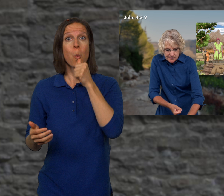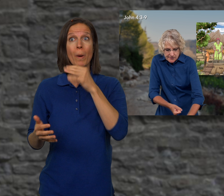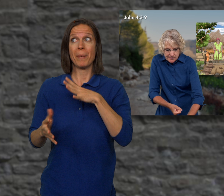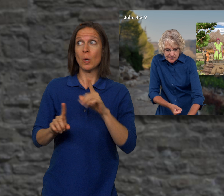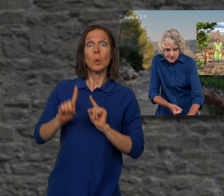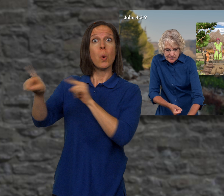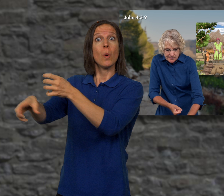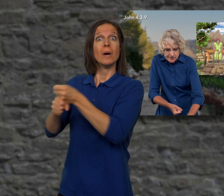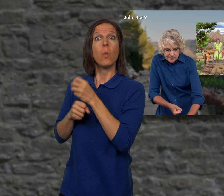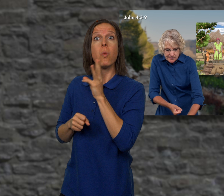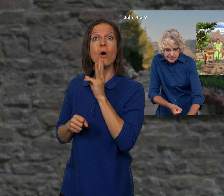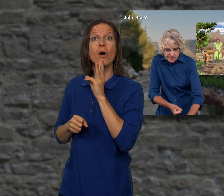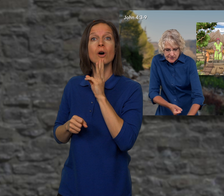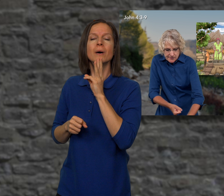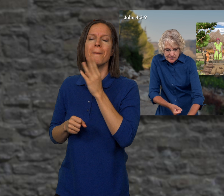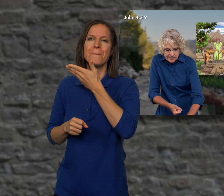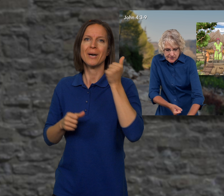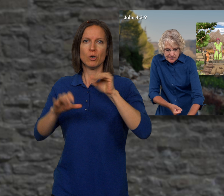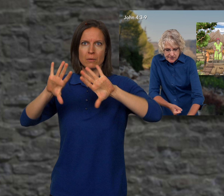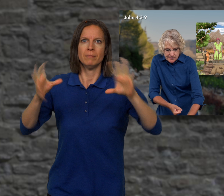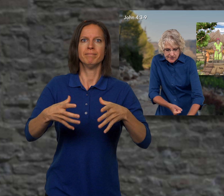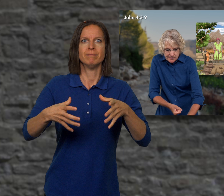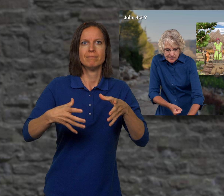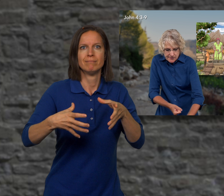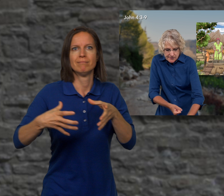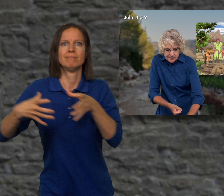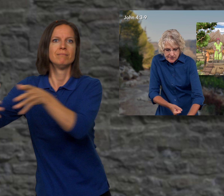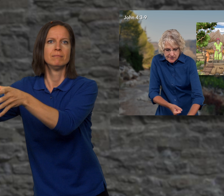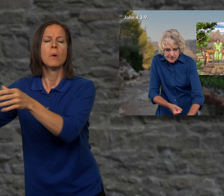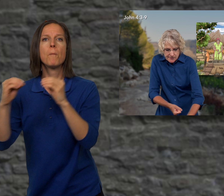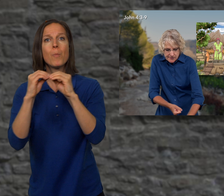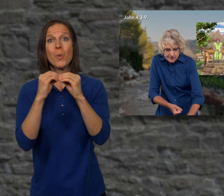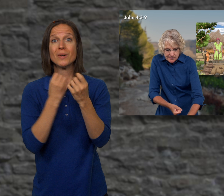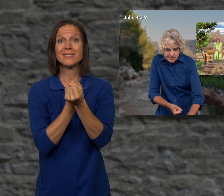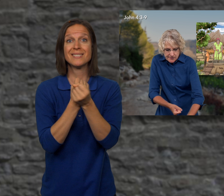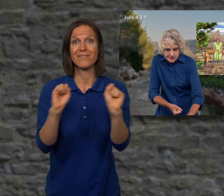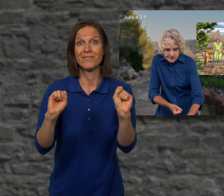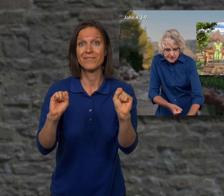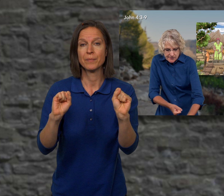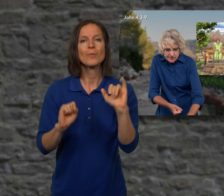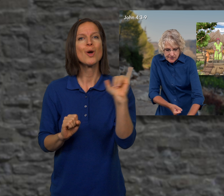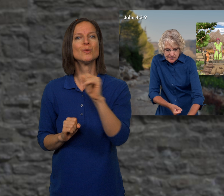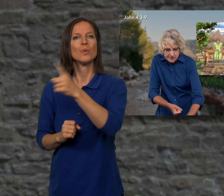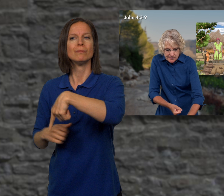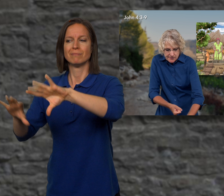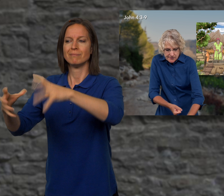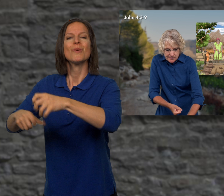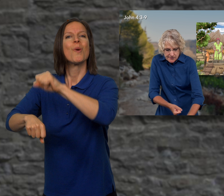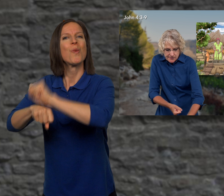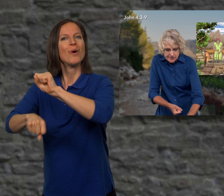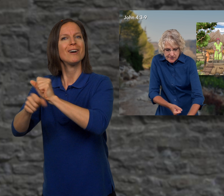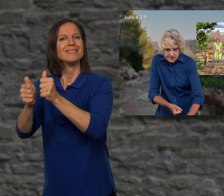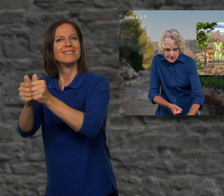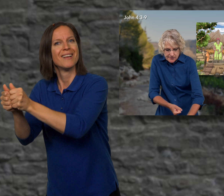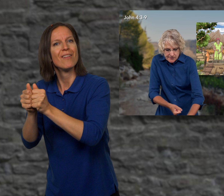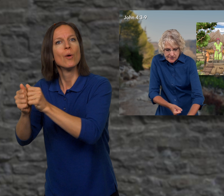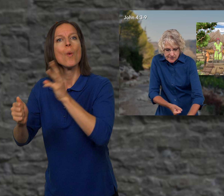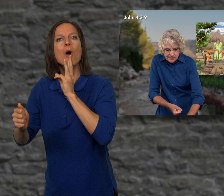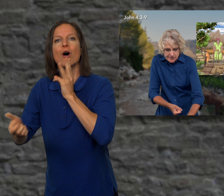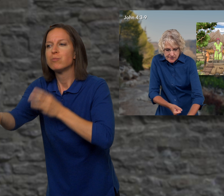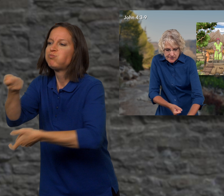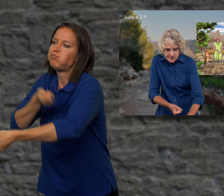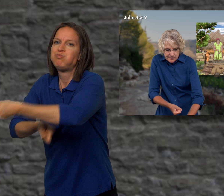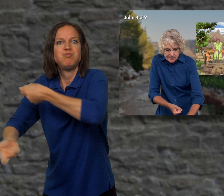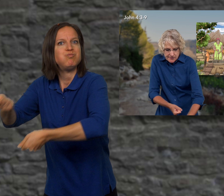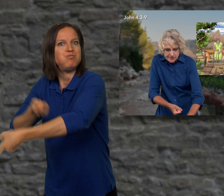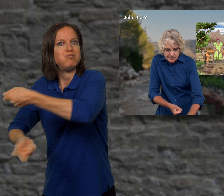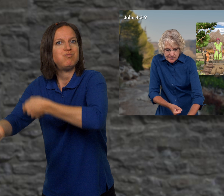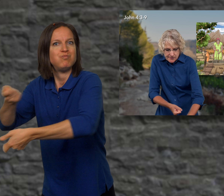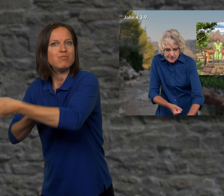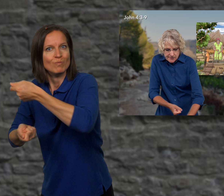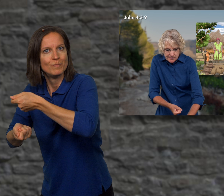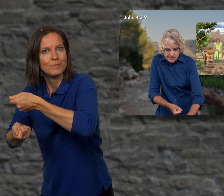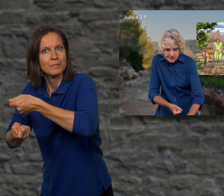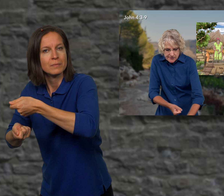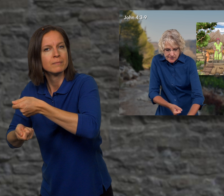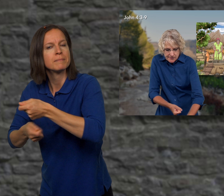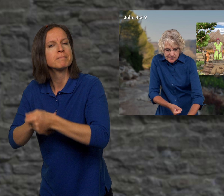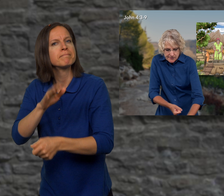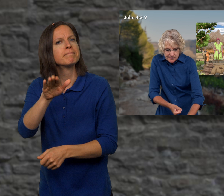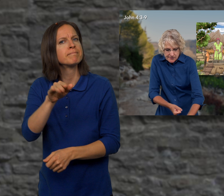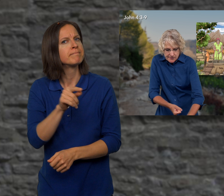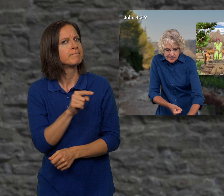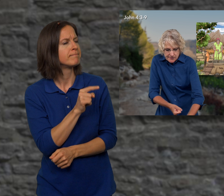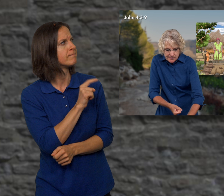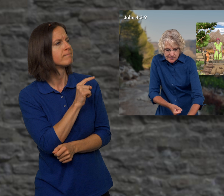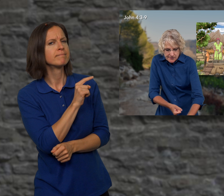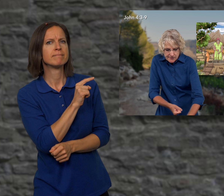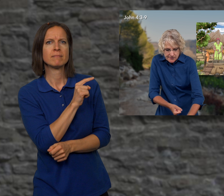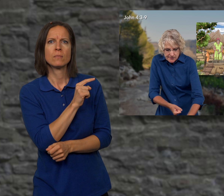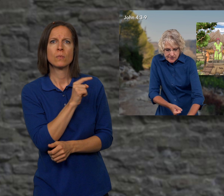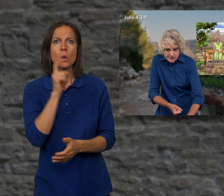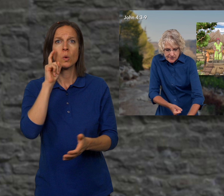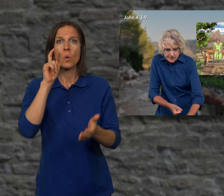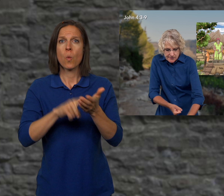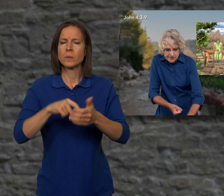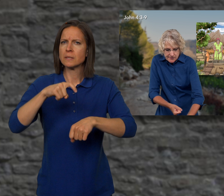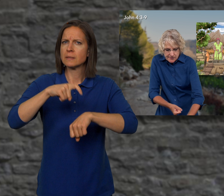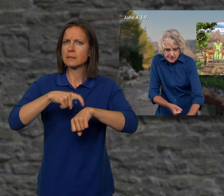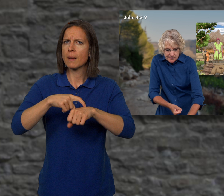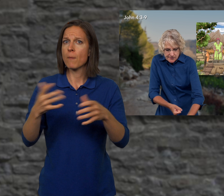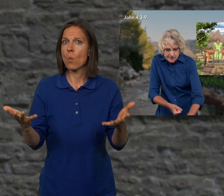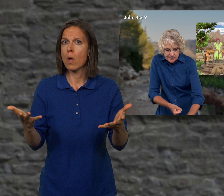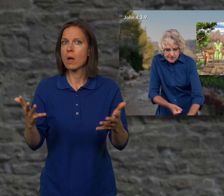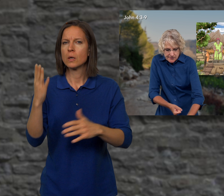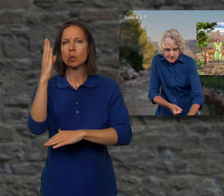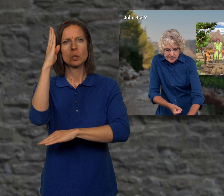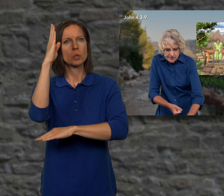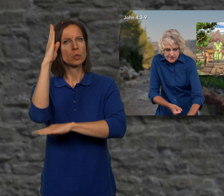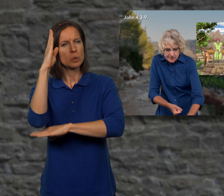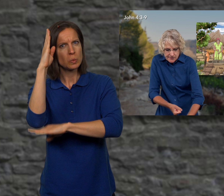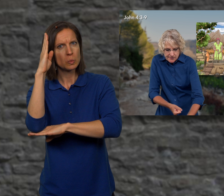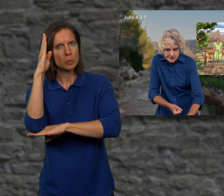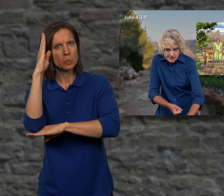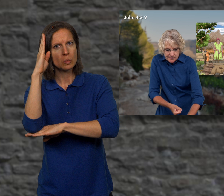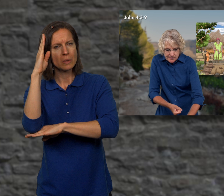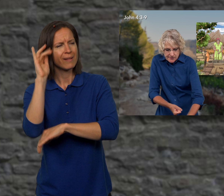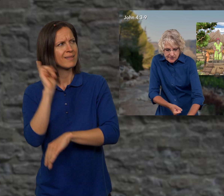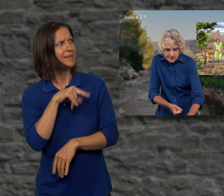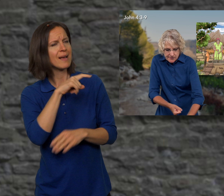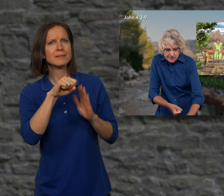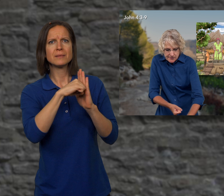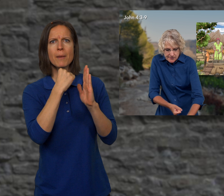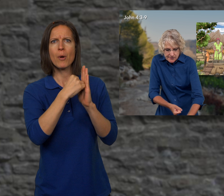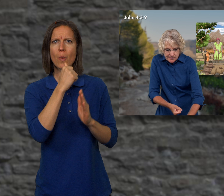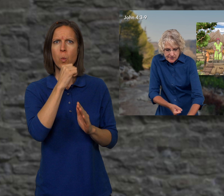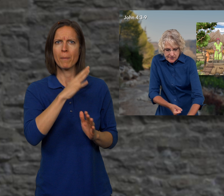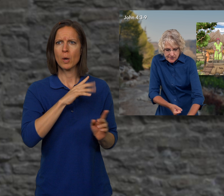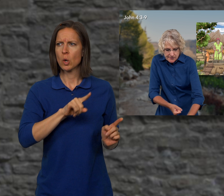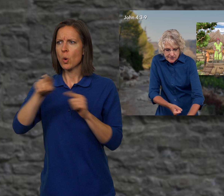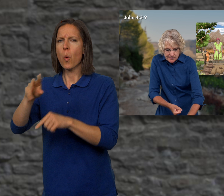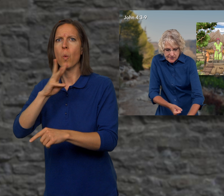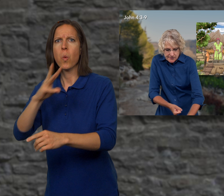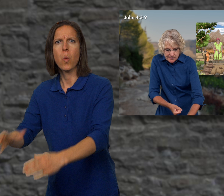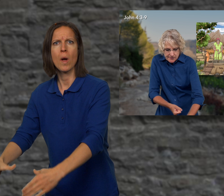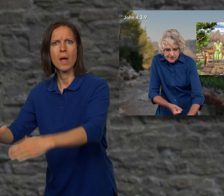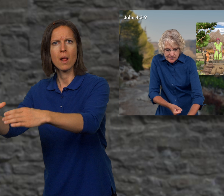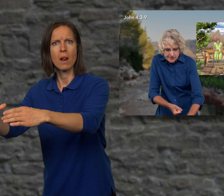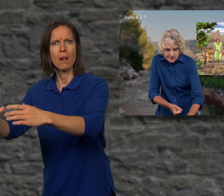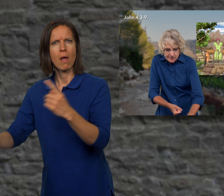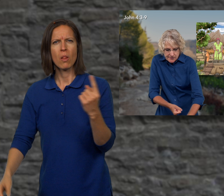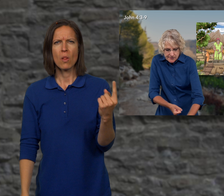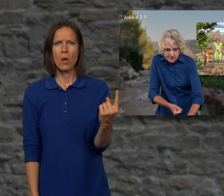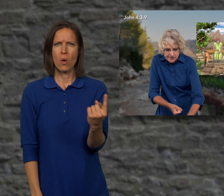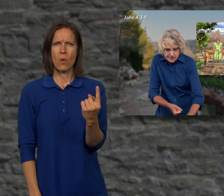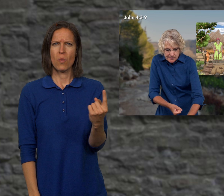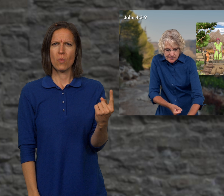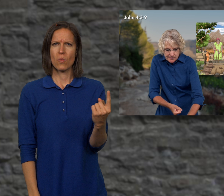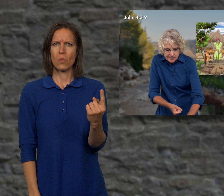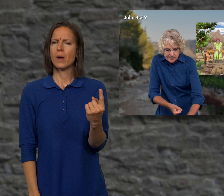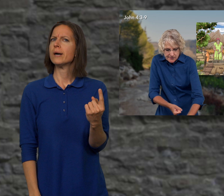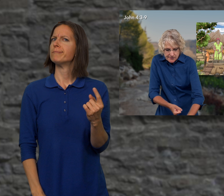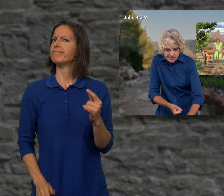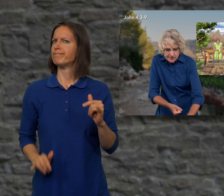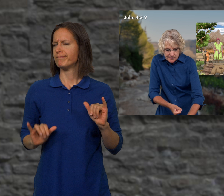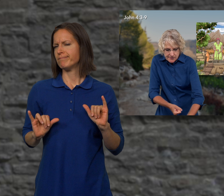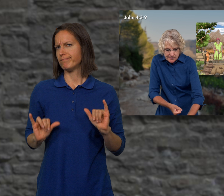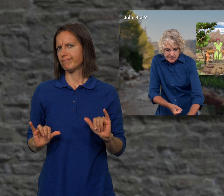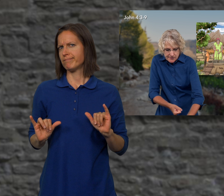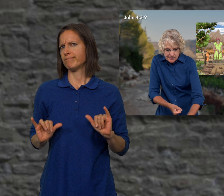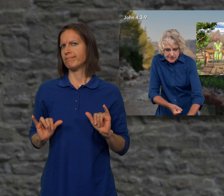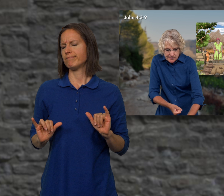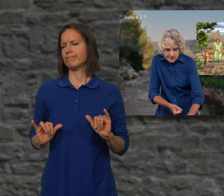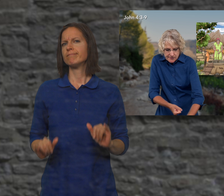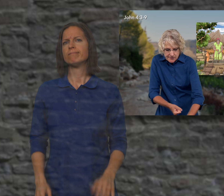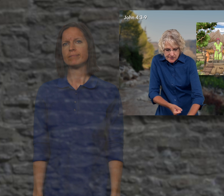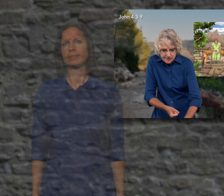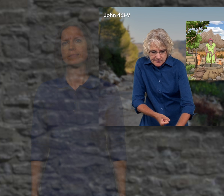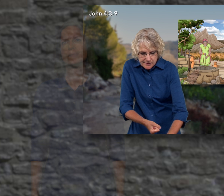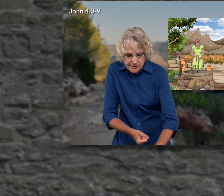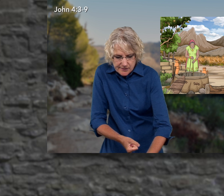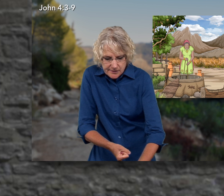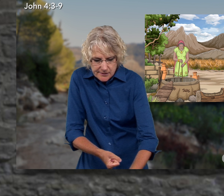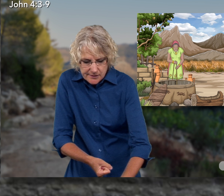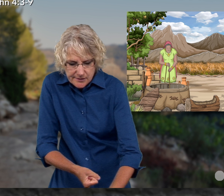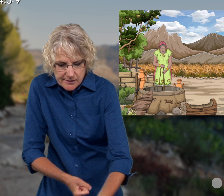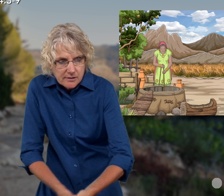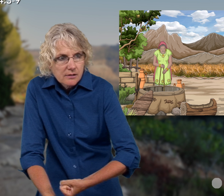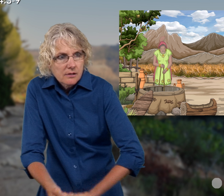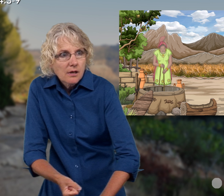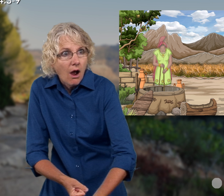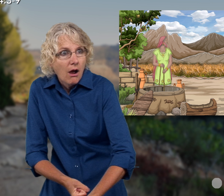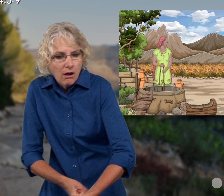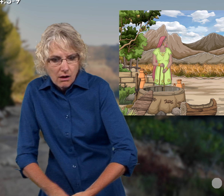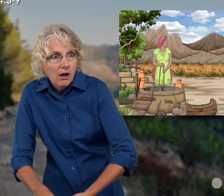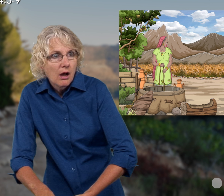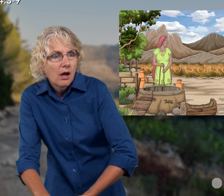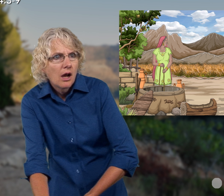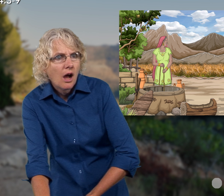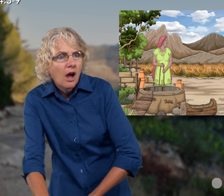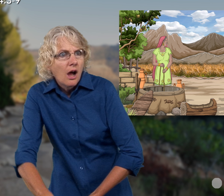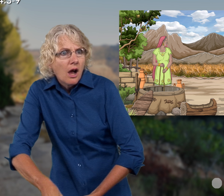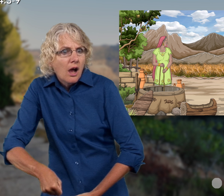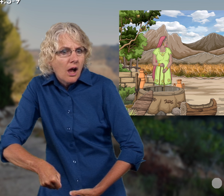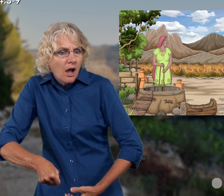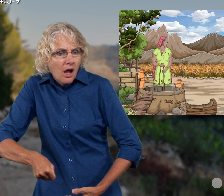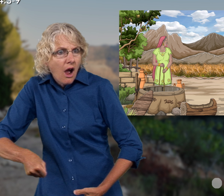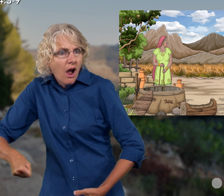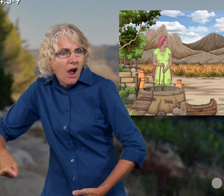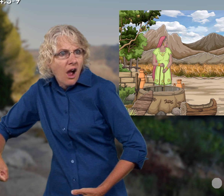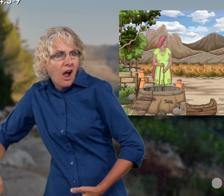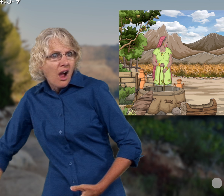“How can You ask for a drink from me, a Samaritan woman?”